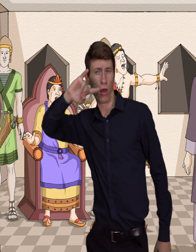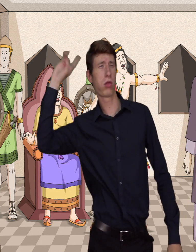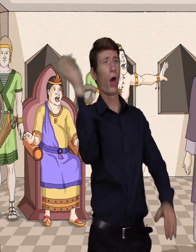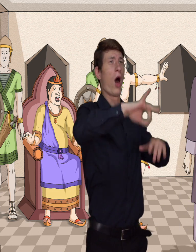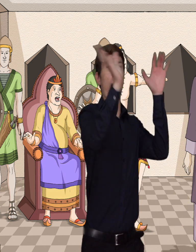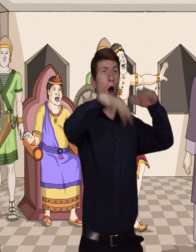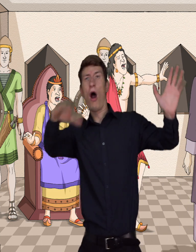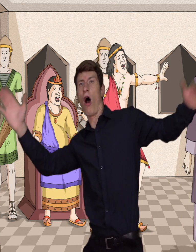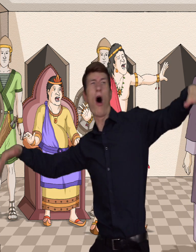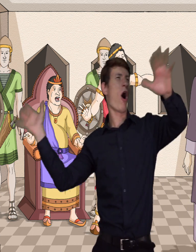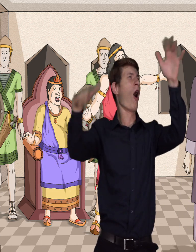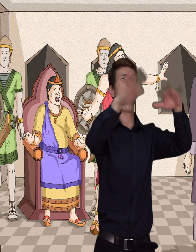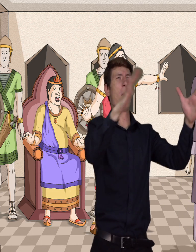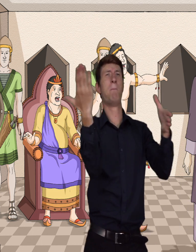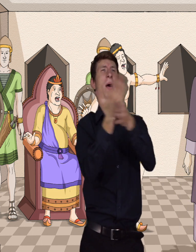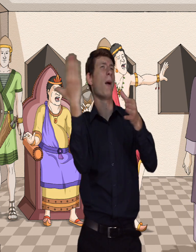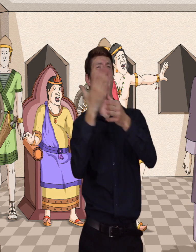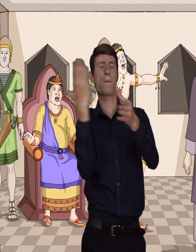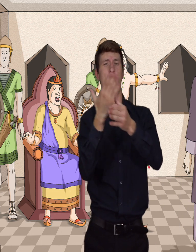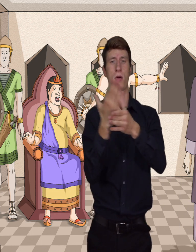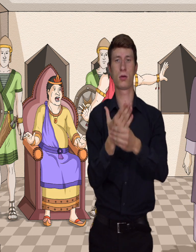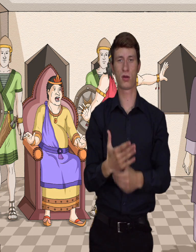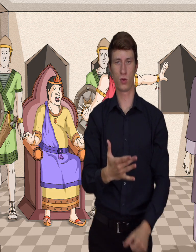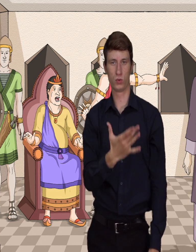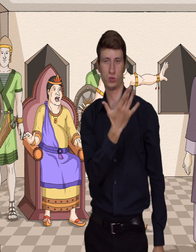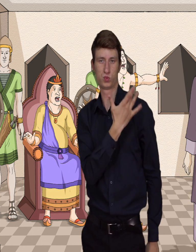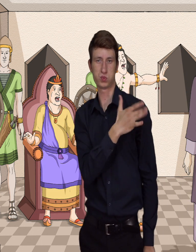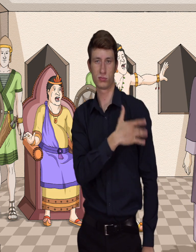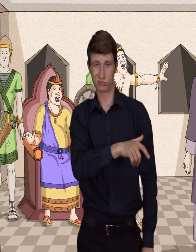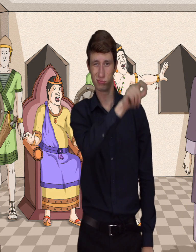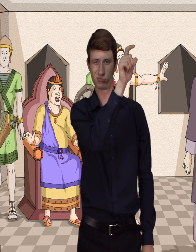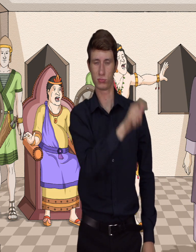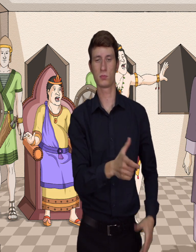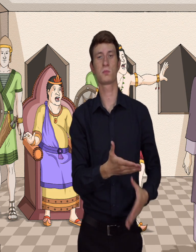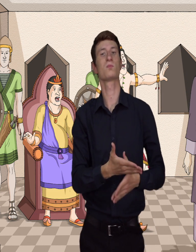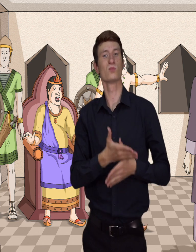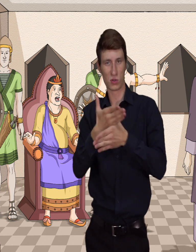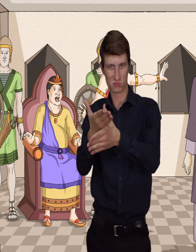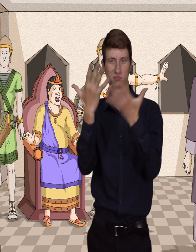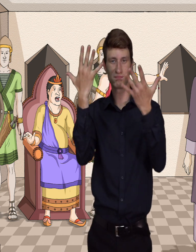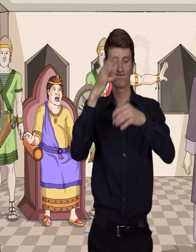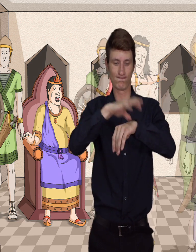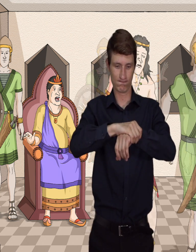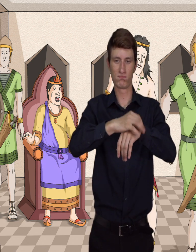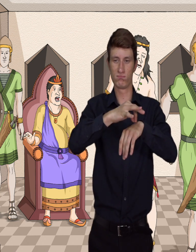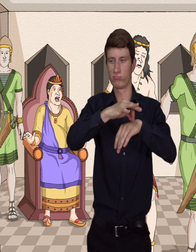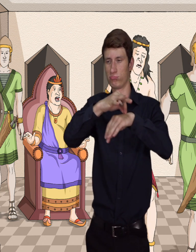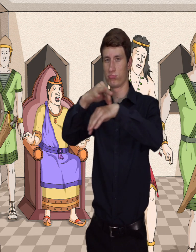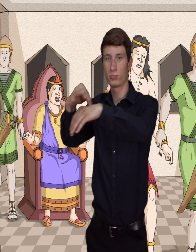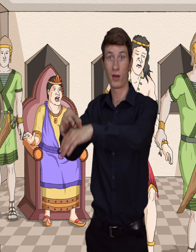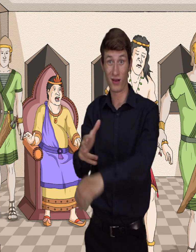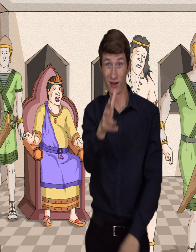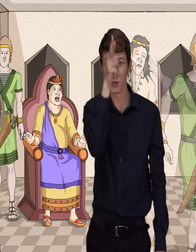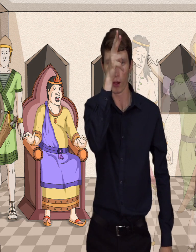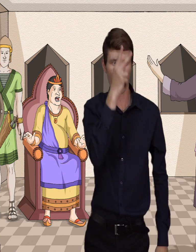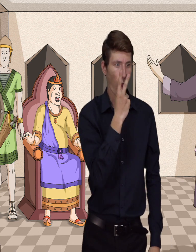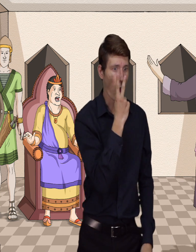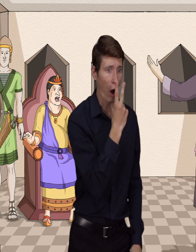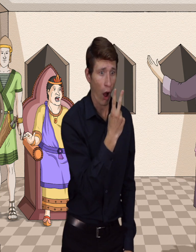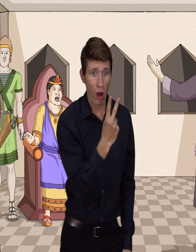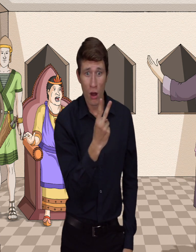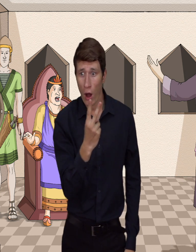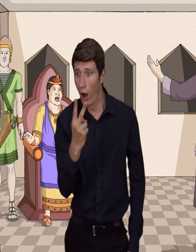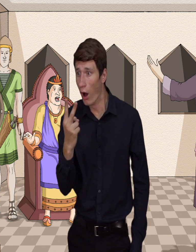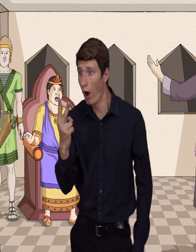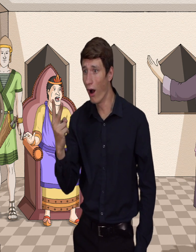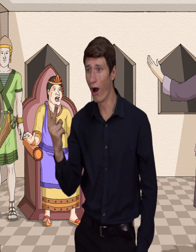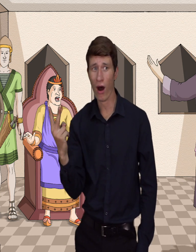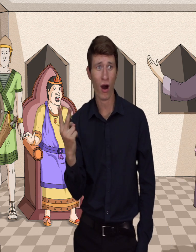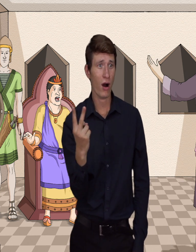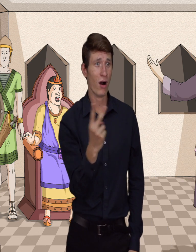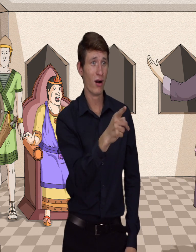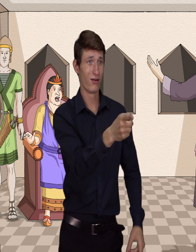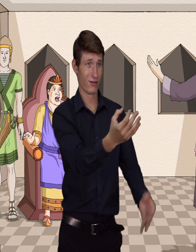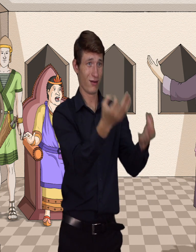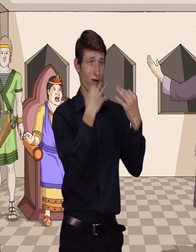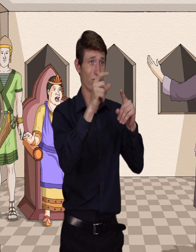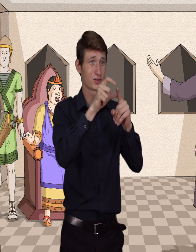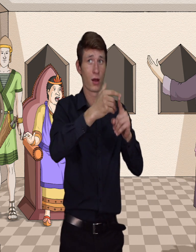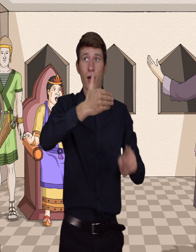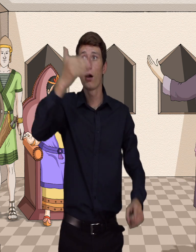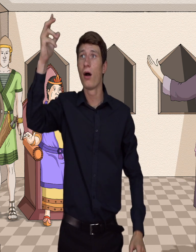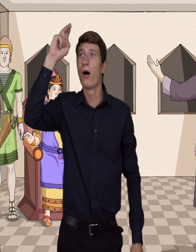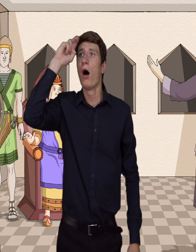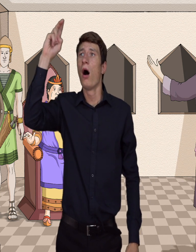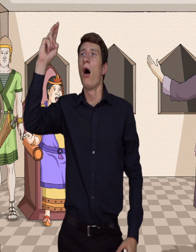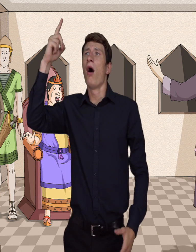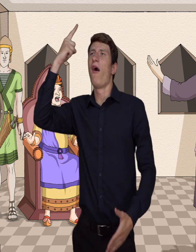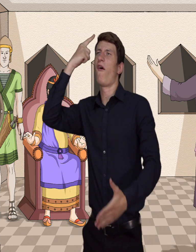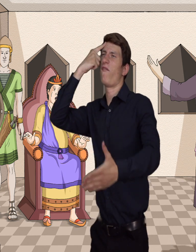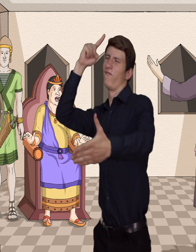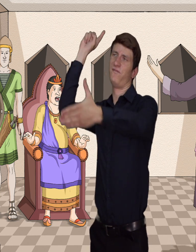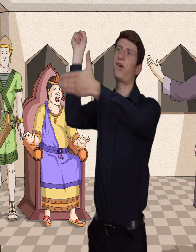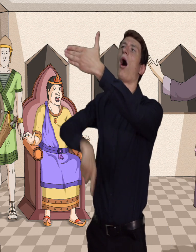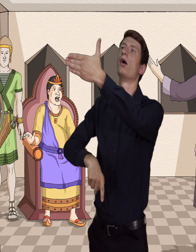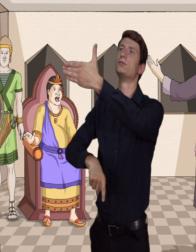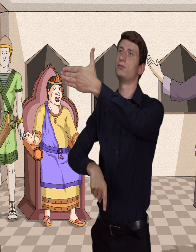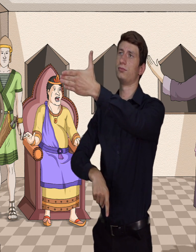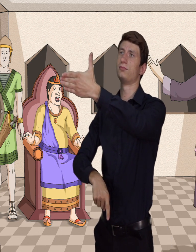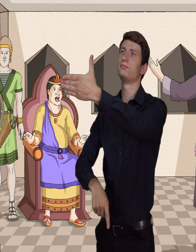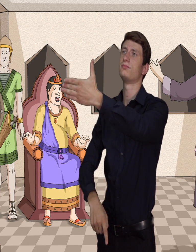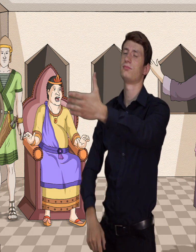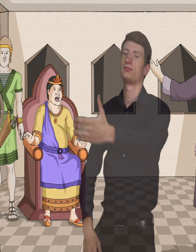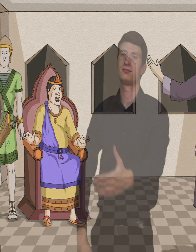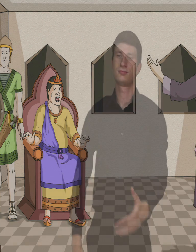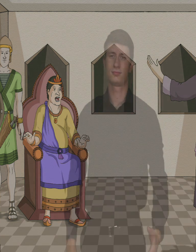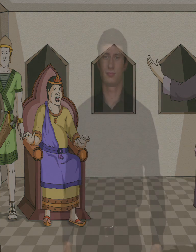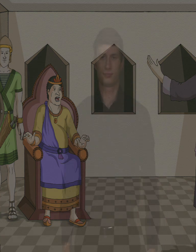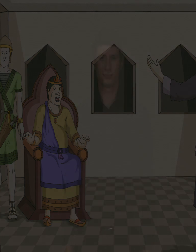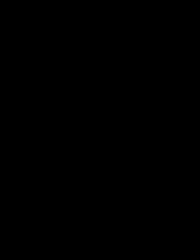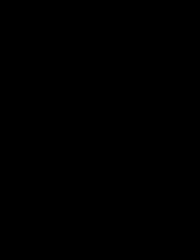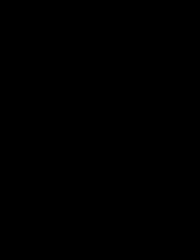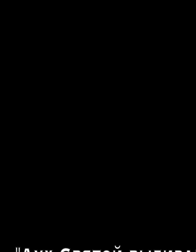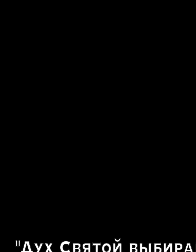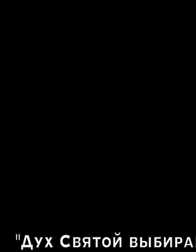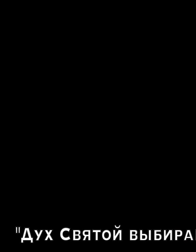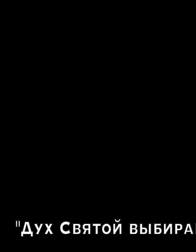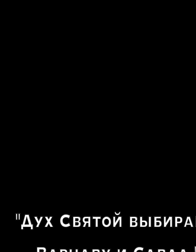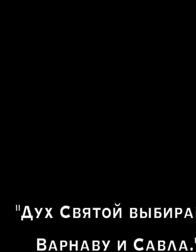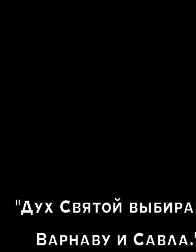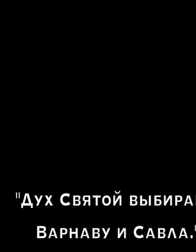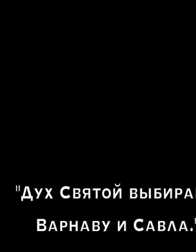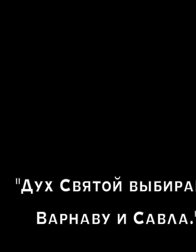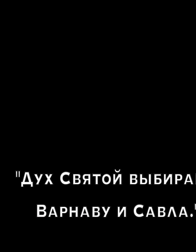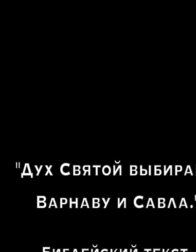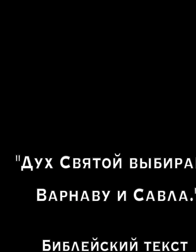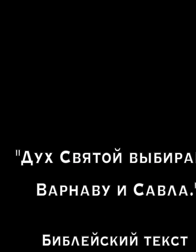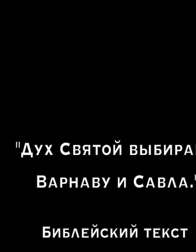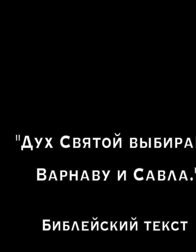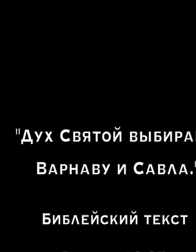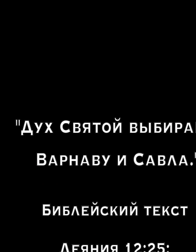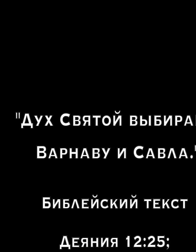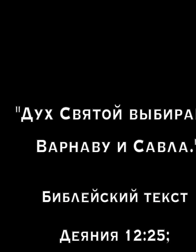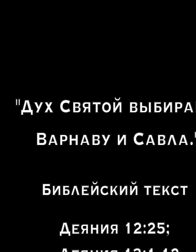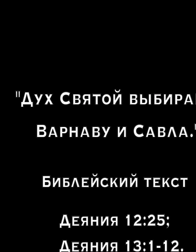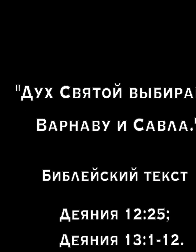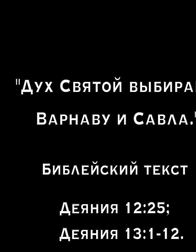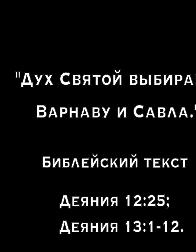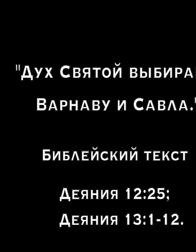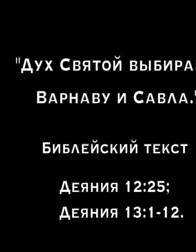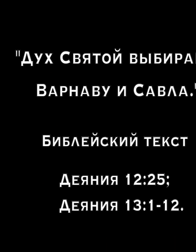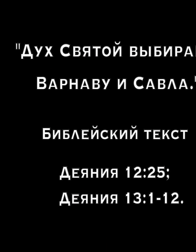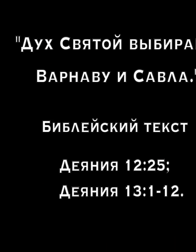Immediately mist and darkness came over him, and he groped about, seeking someone to lead him by the hand. When the proconsul saw what had happened, he believed, for he was astonished at the teaching about the Lord.